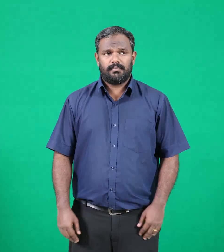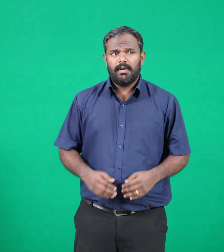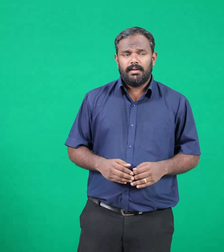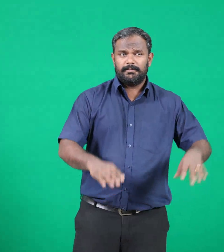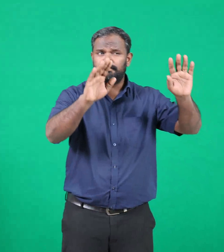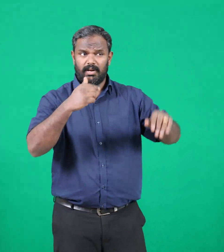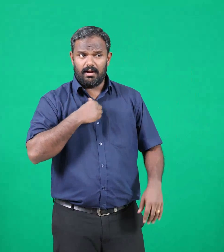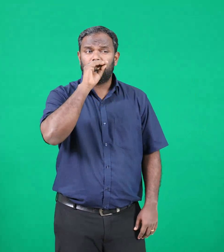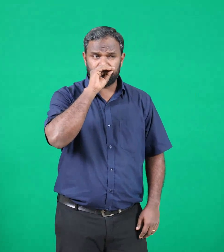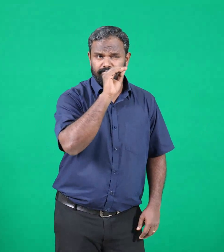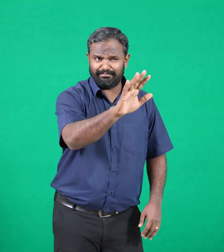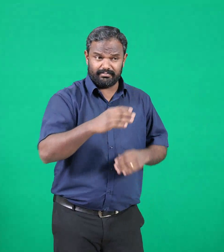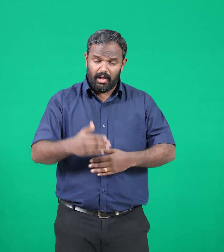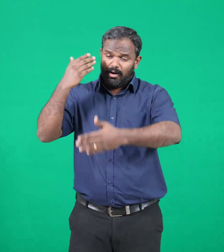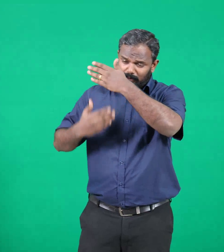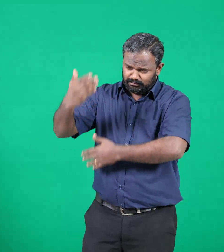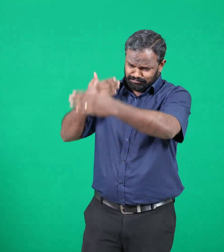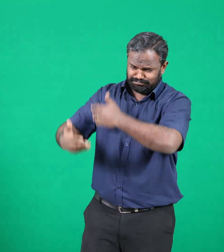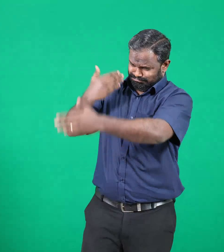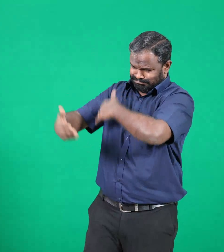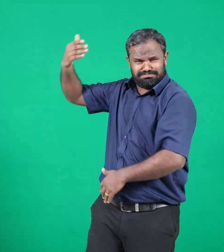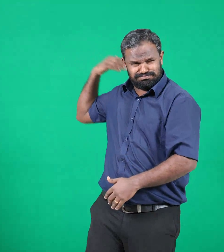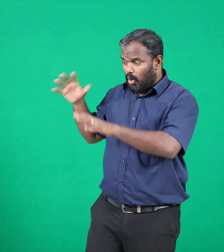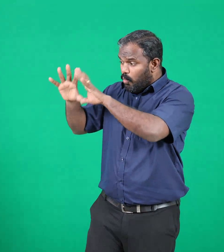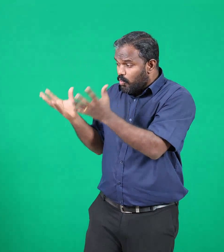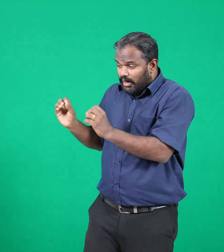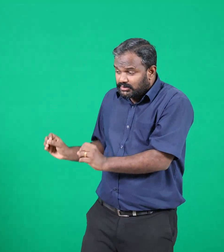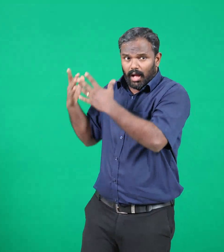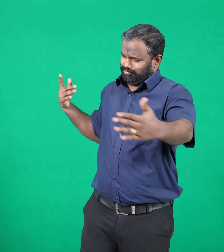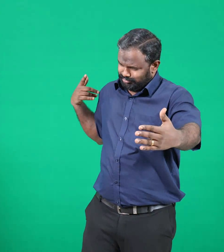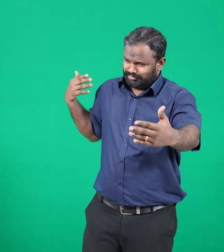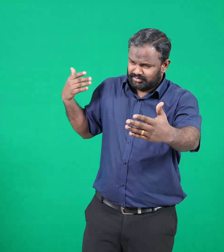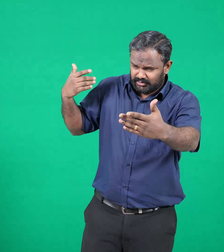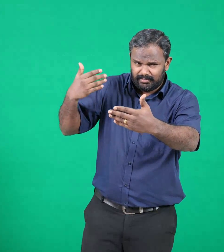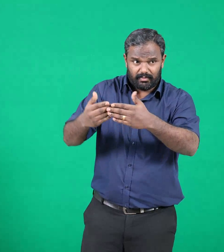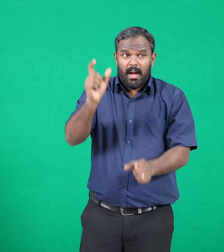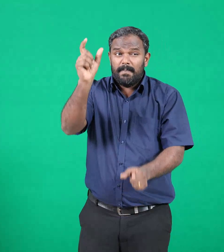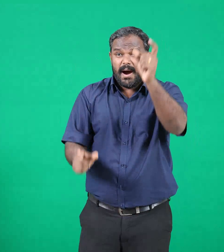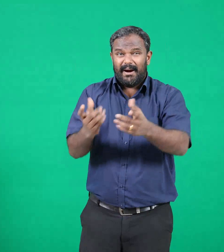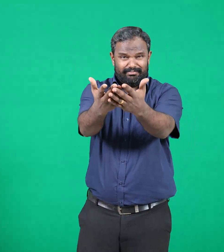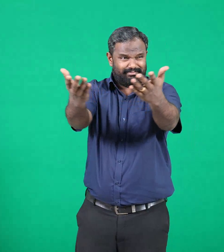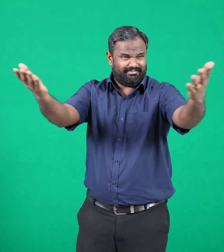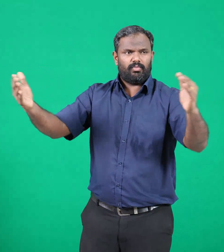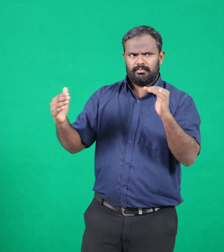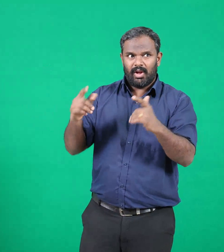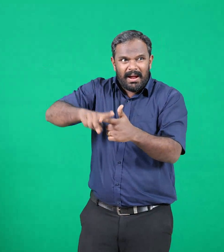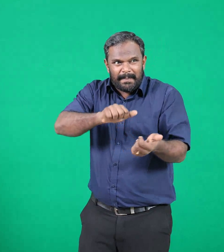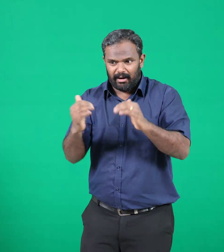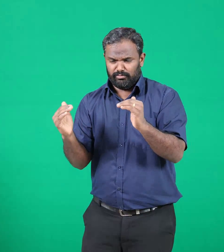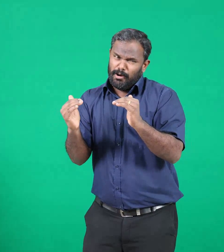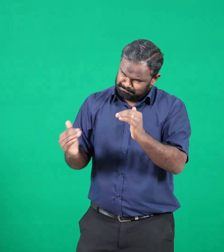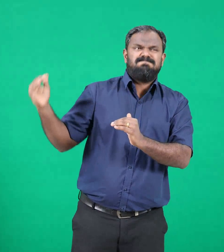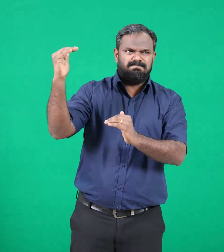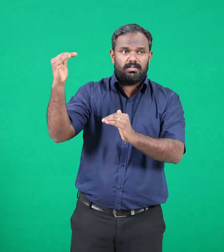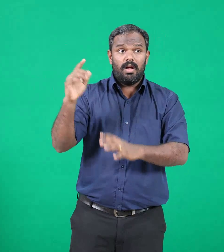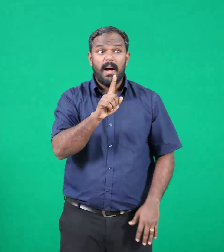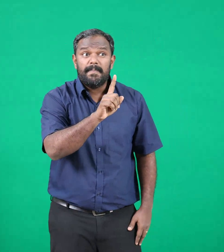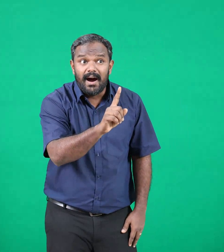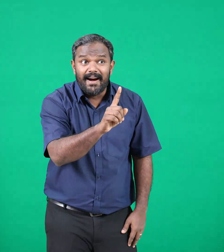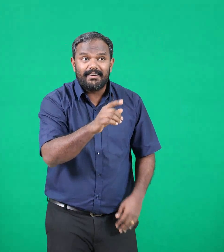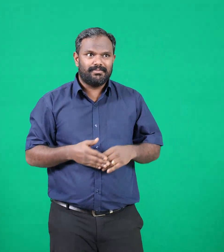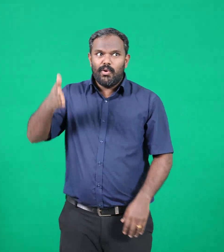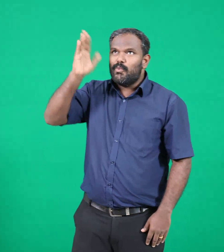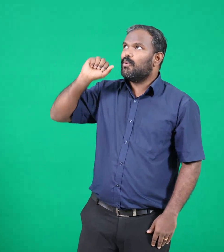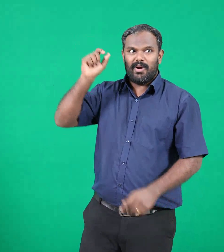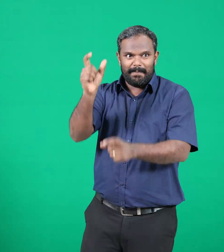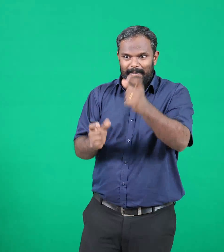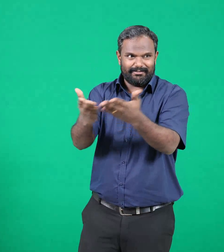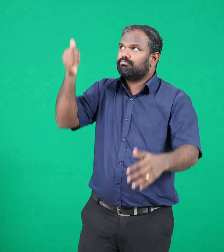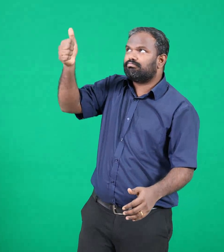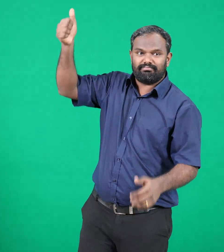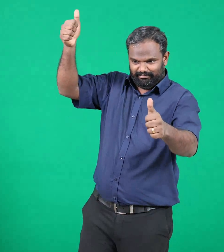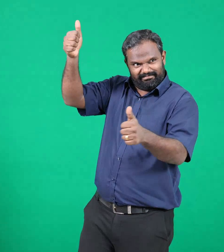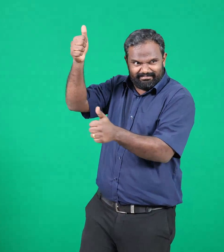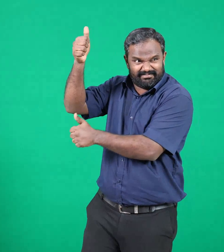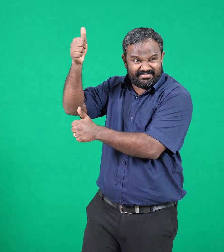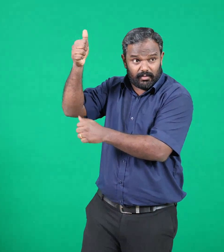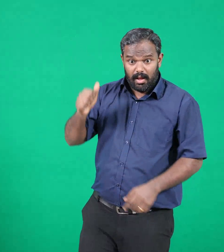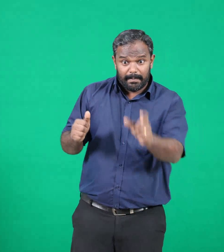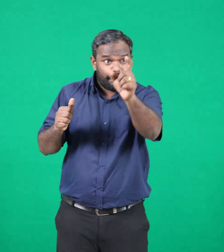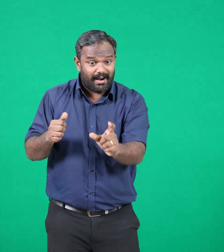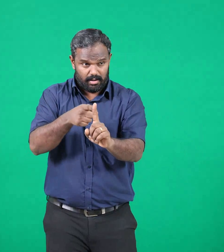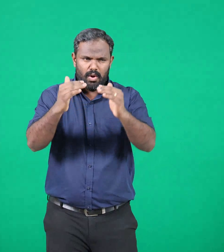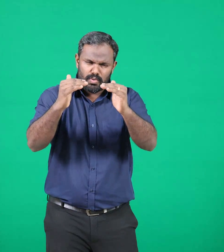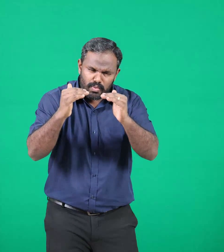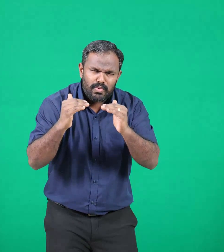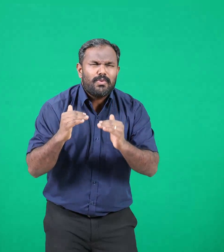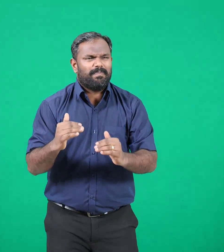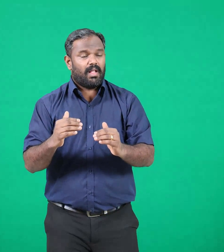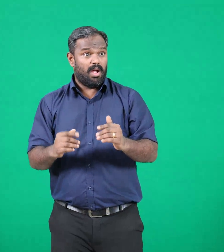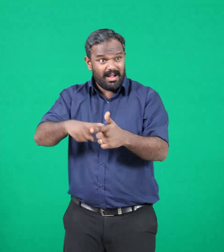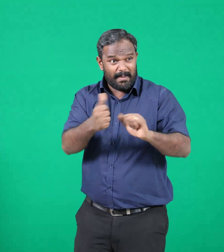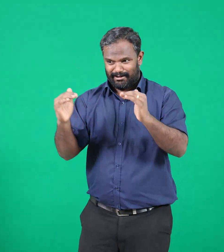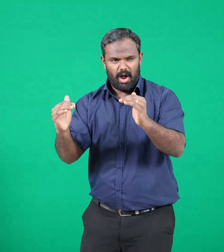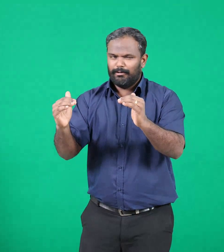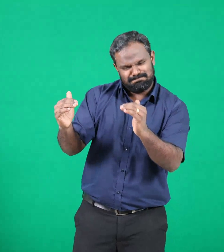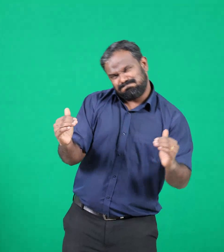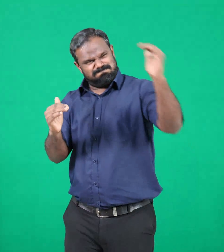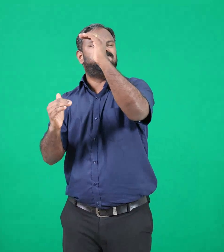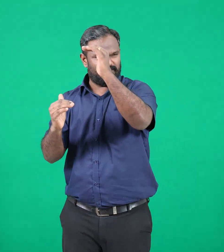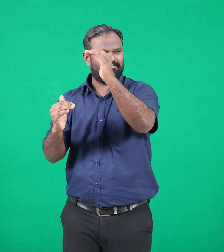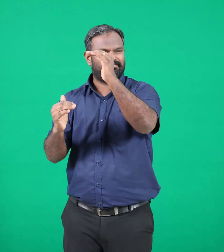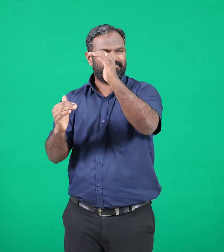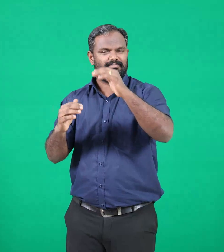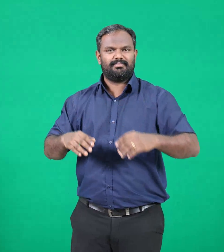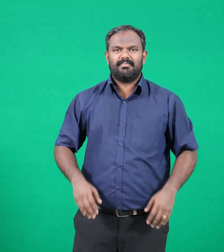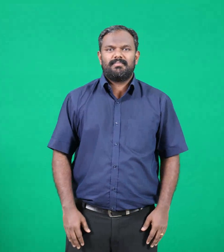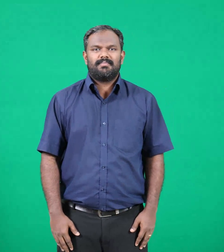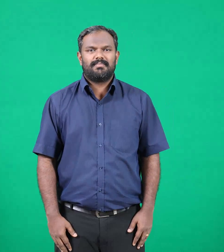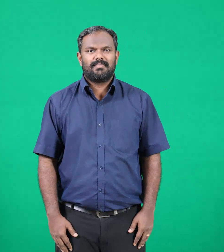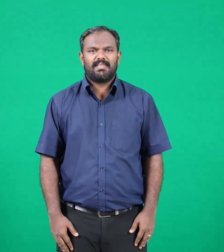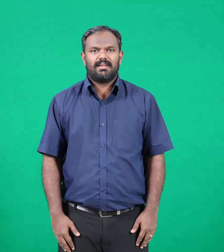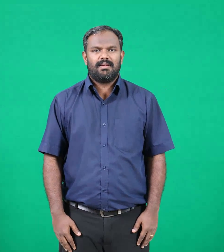I tell you, among those born of women there is no one greater than John, yet even the least in the kingdom of God is greater than he."